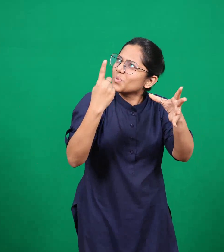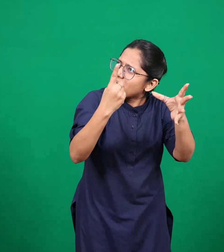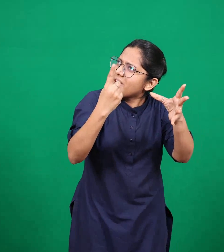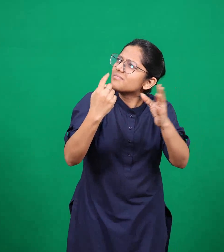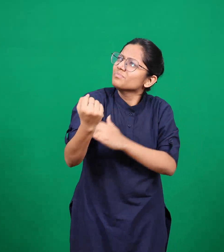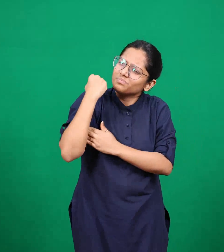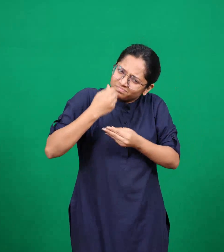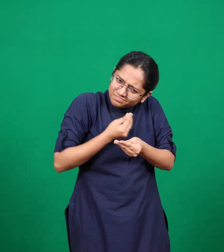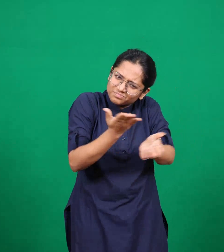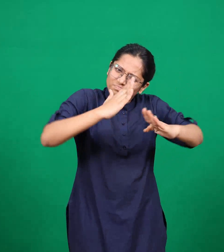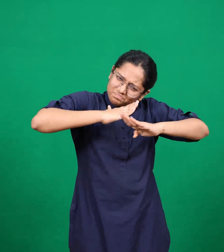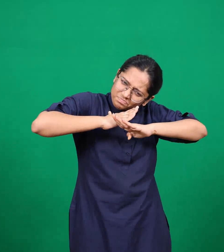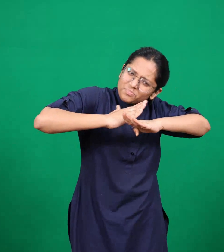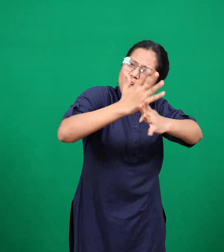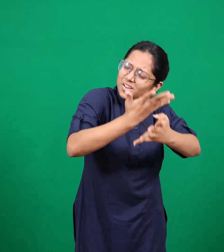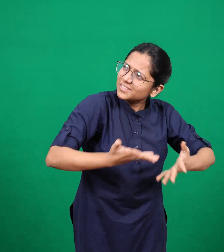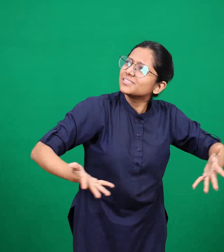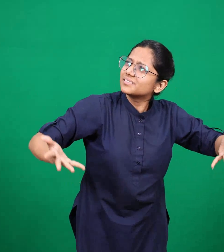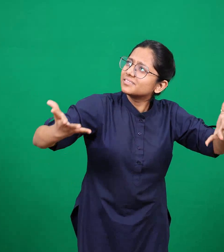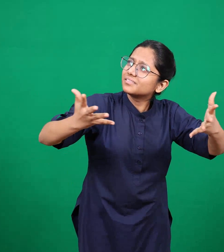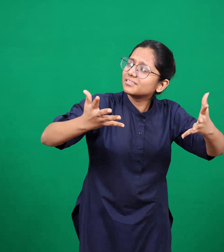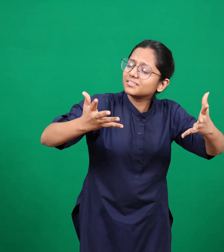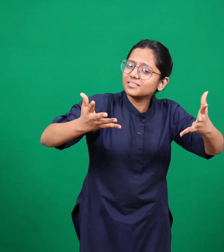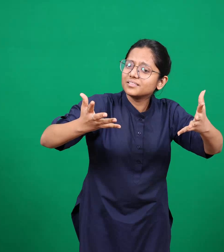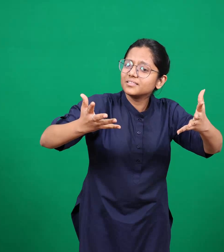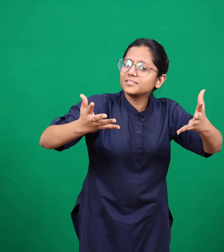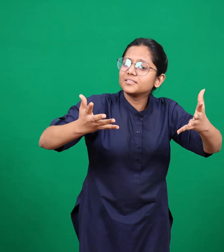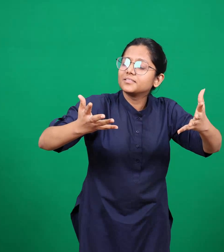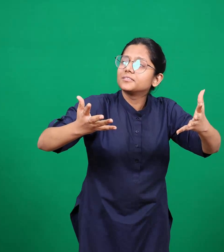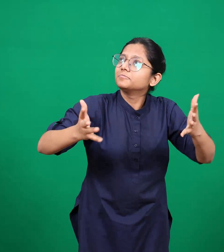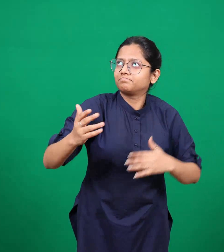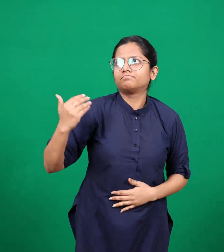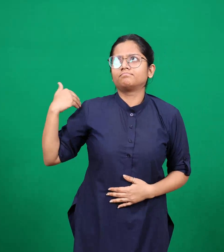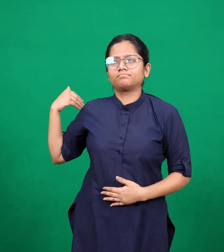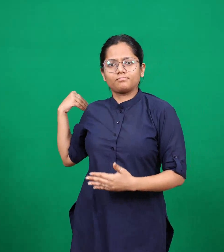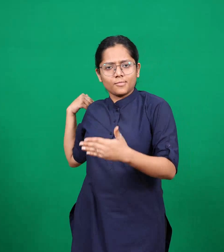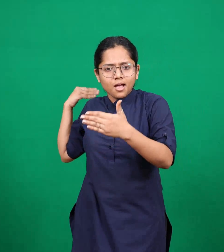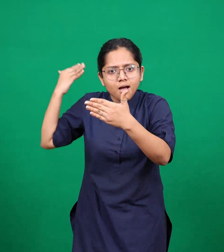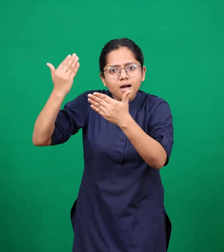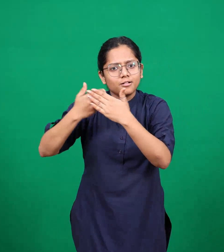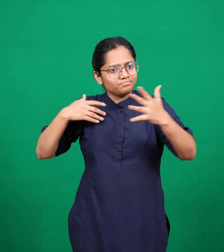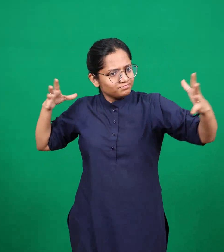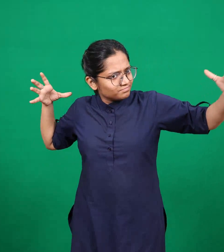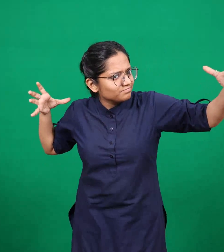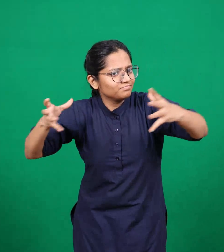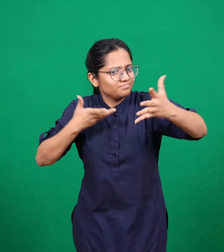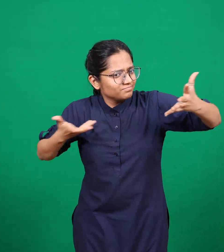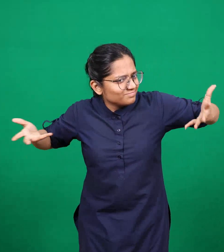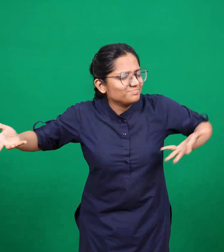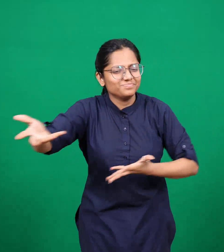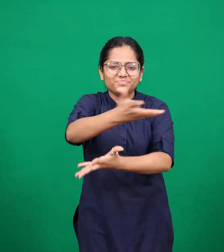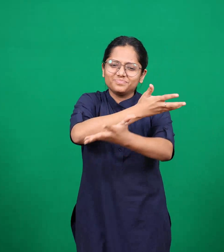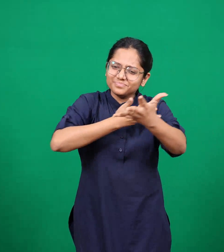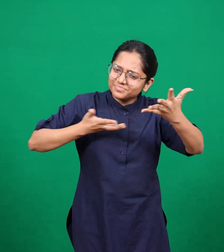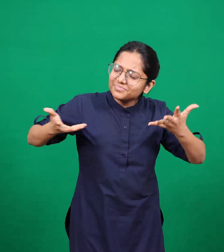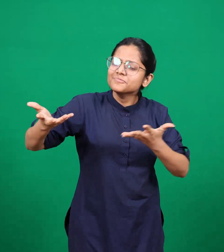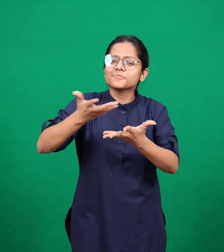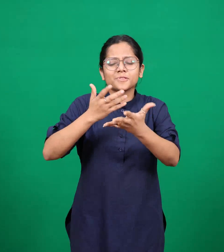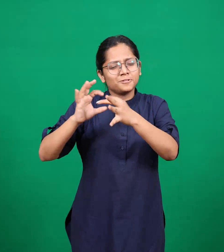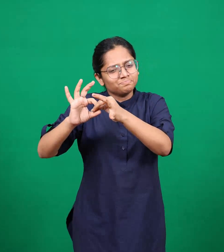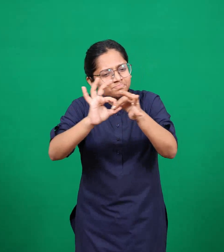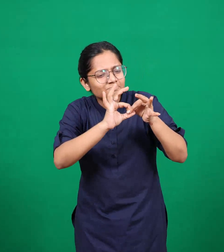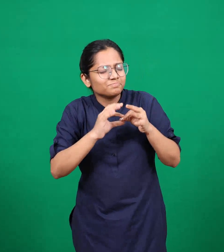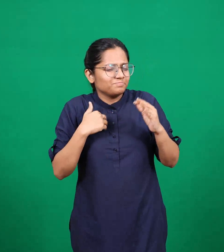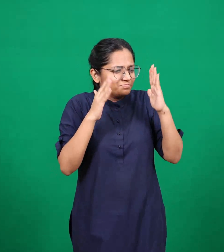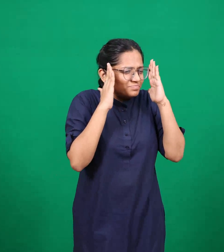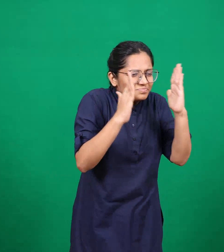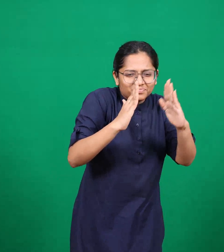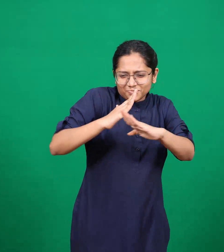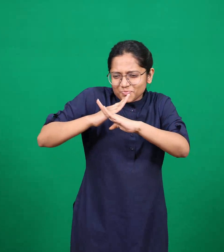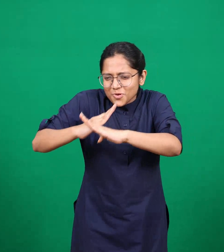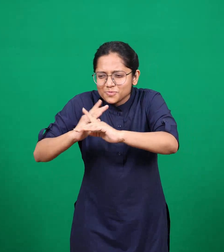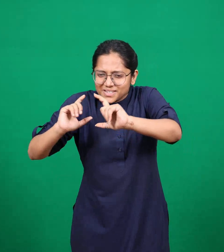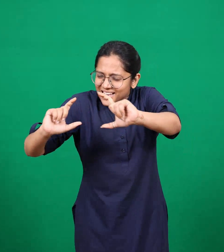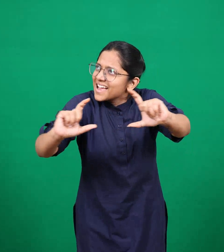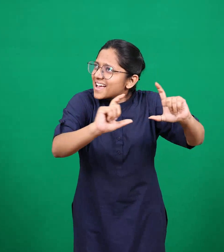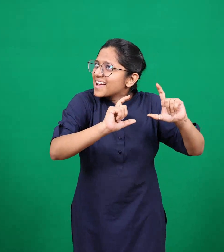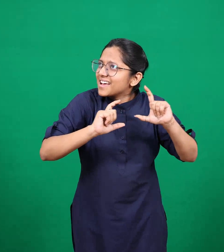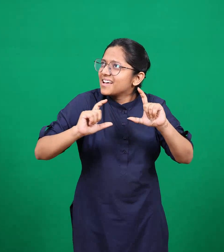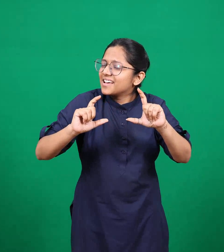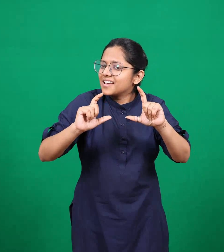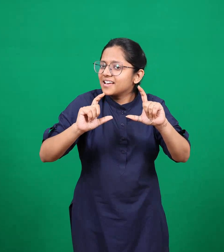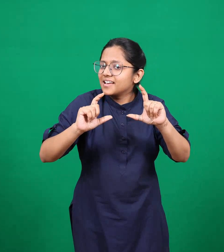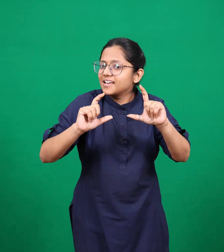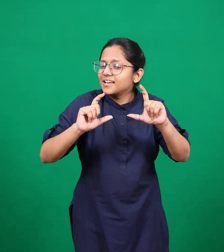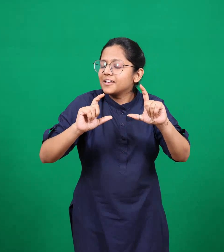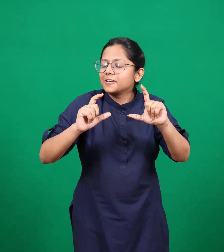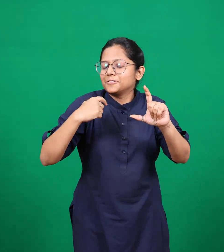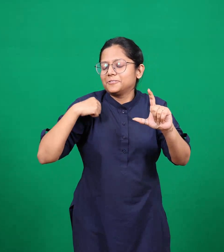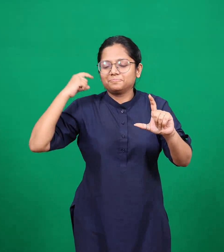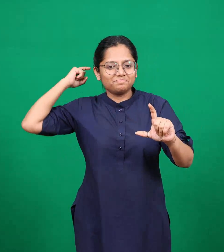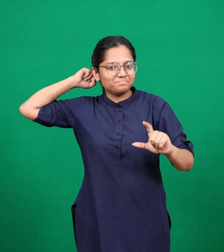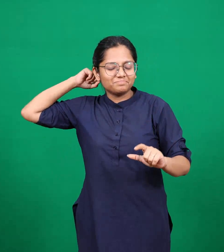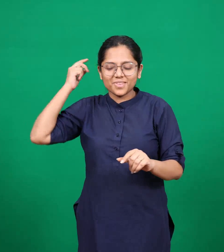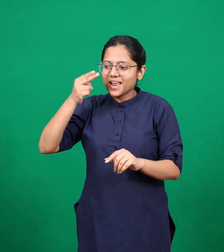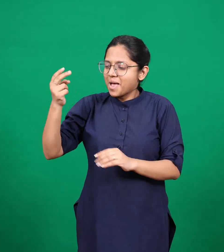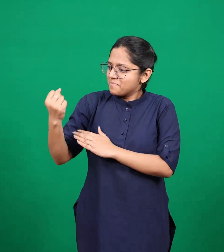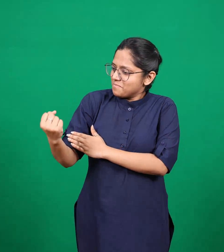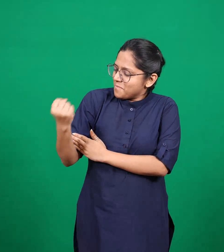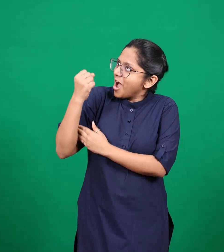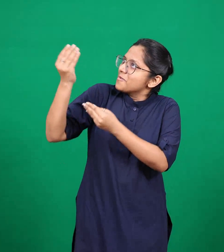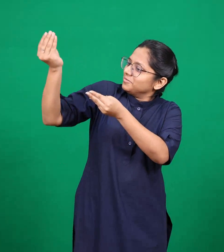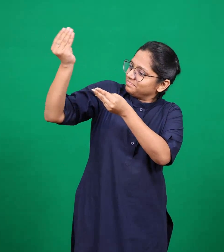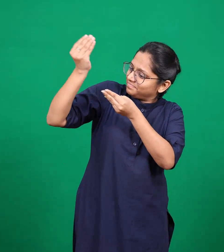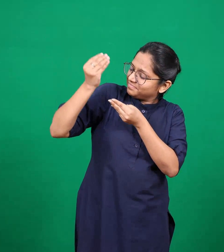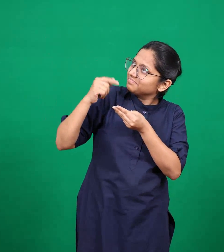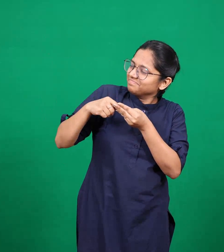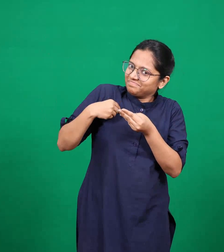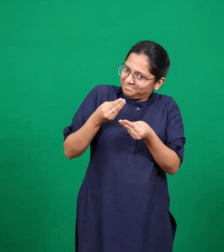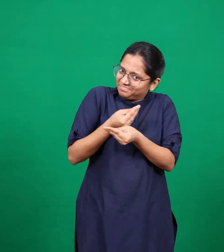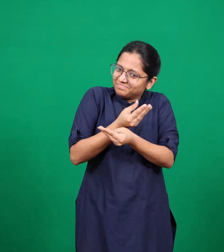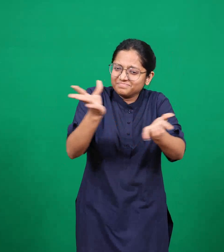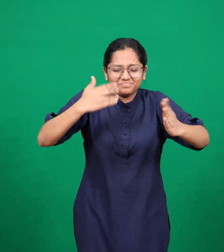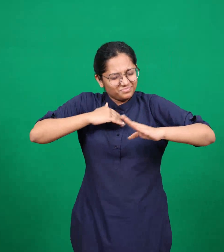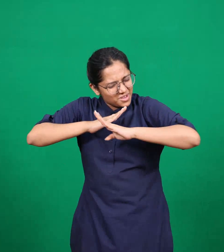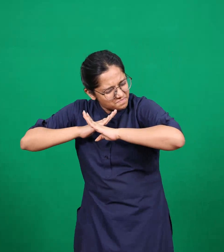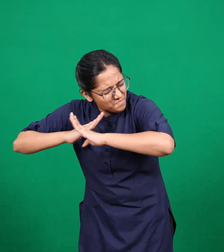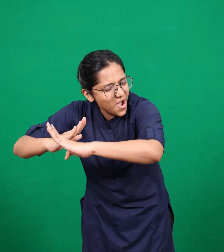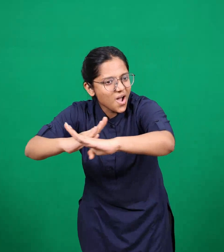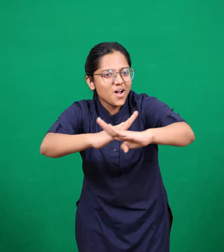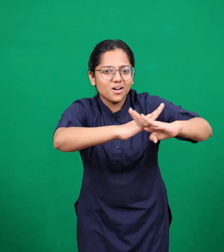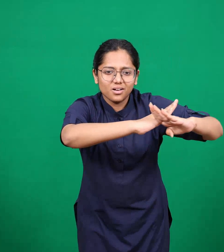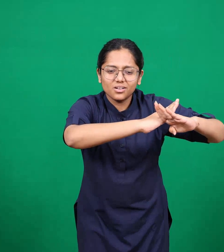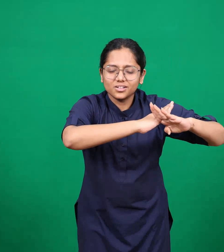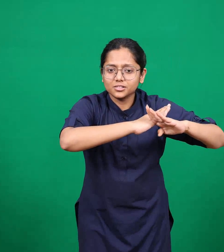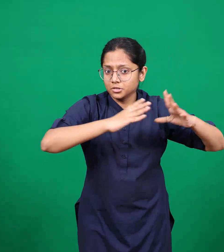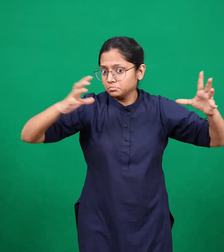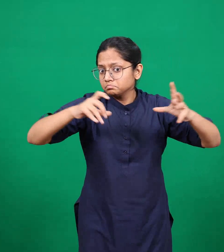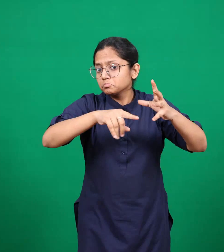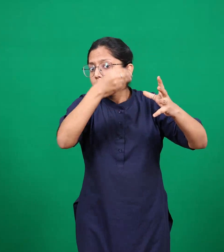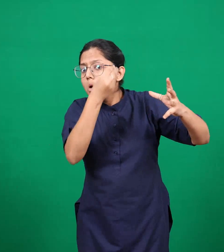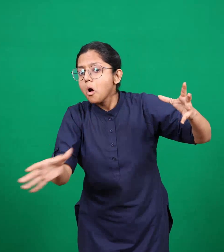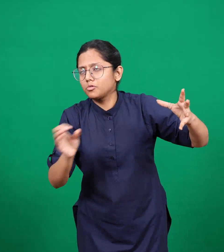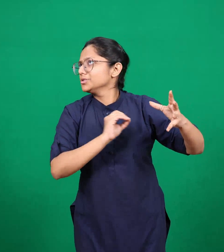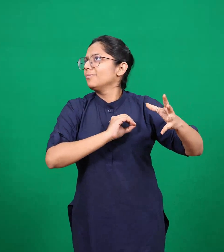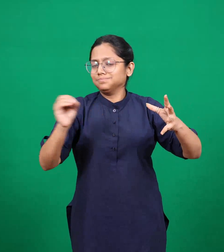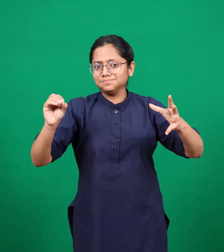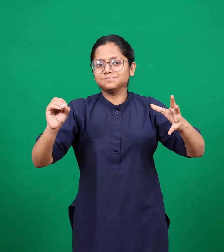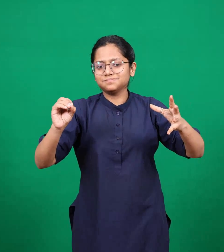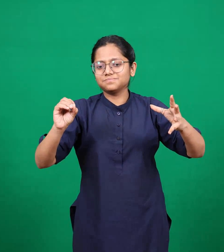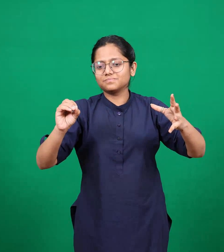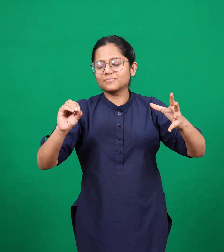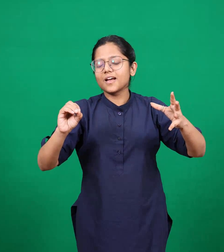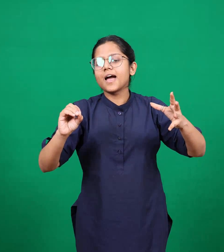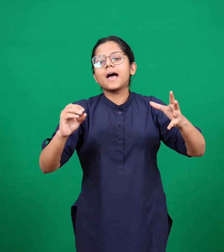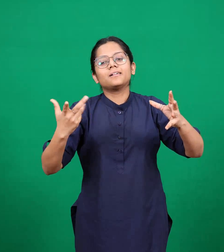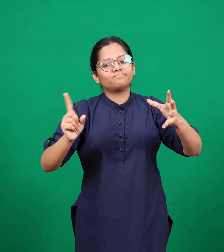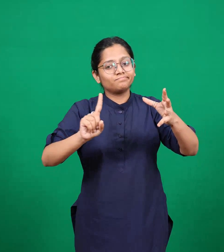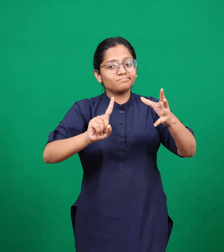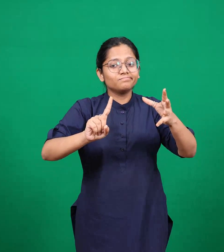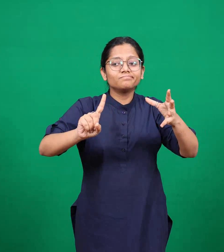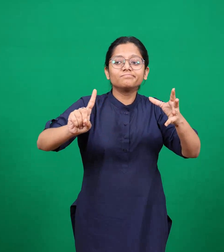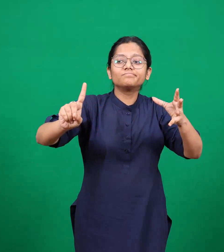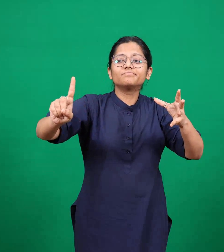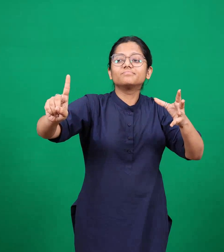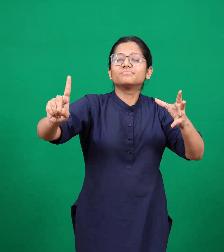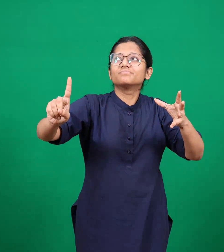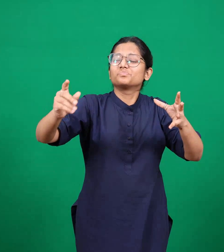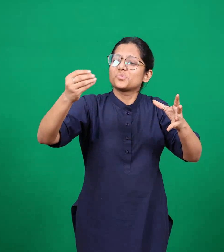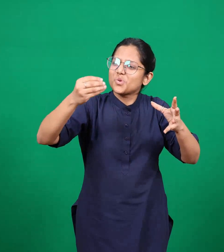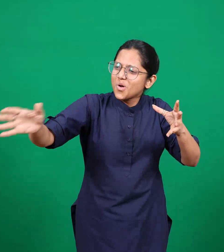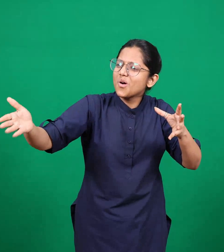While I was with them, I protected and preserved them by Your name, the name You gave Me.